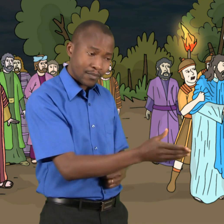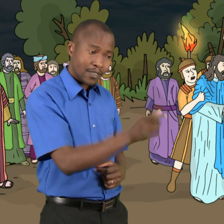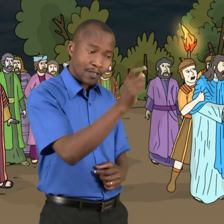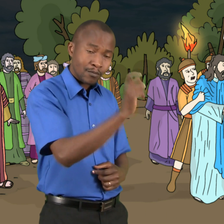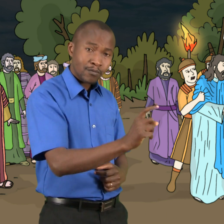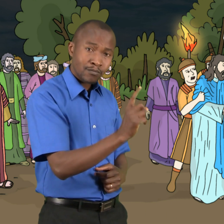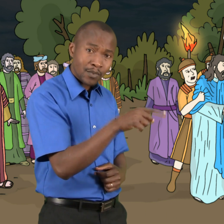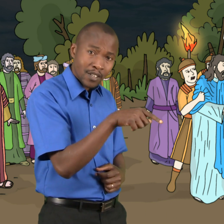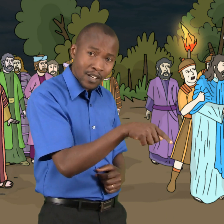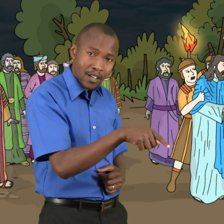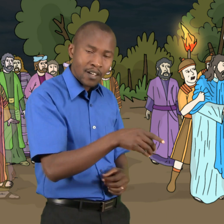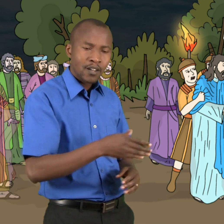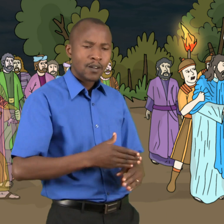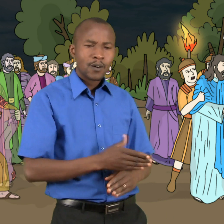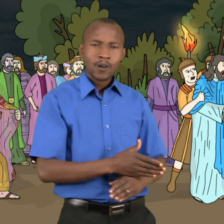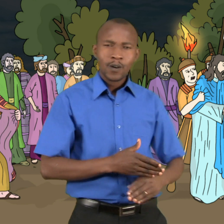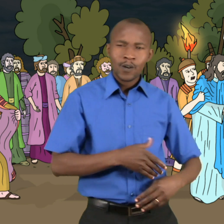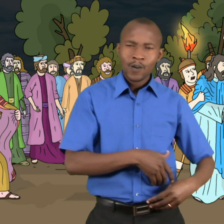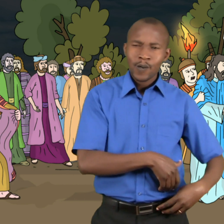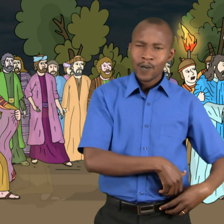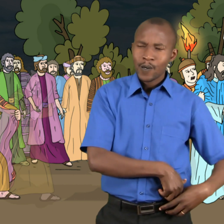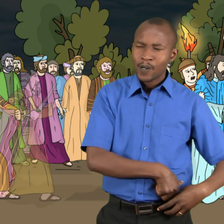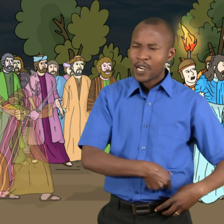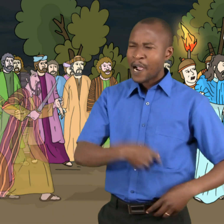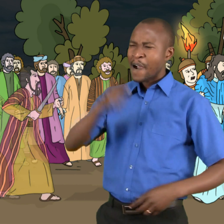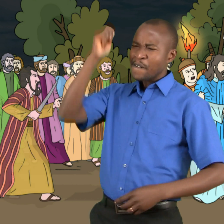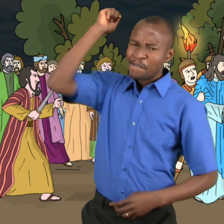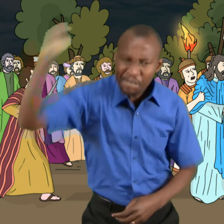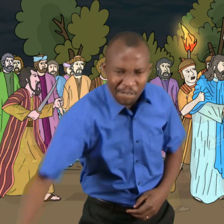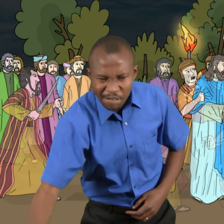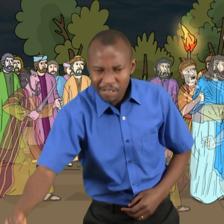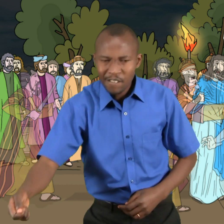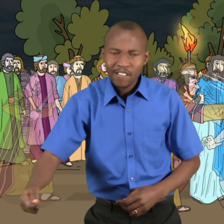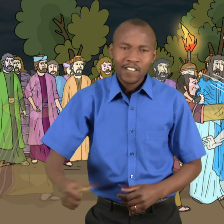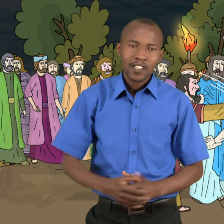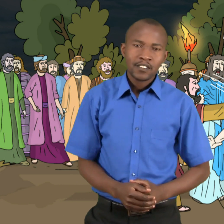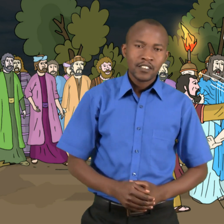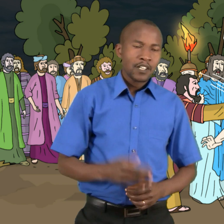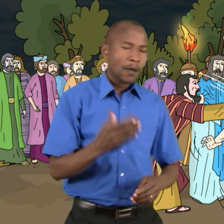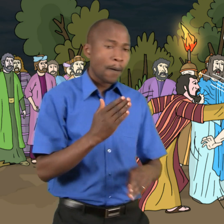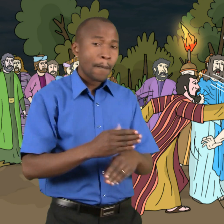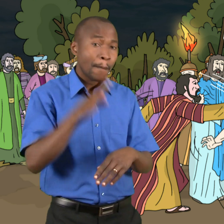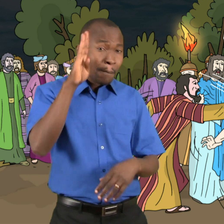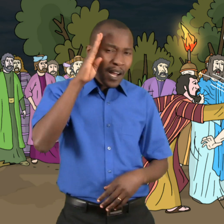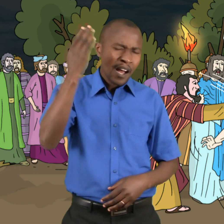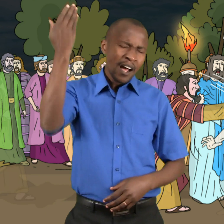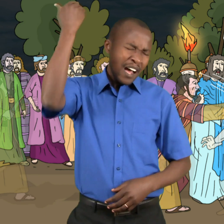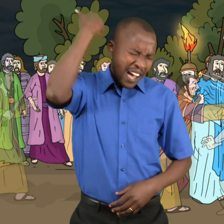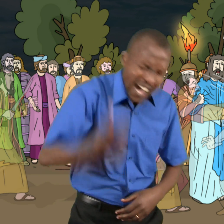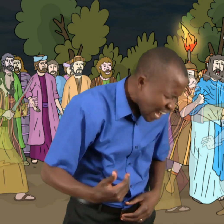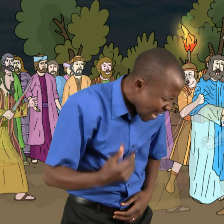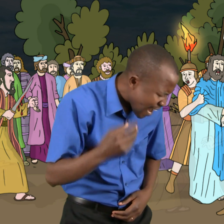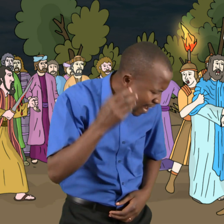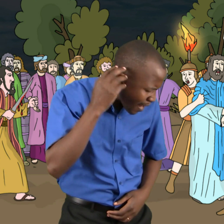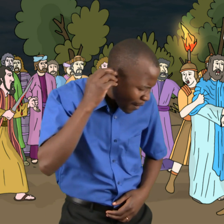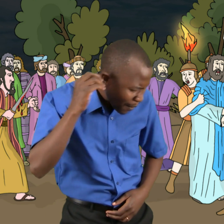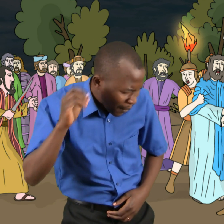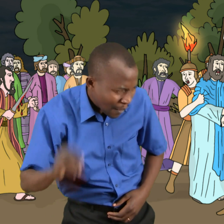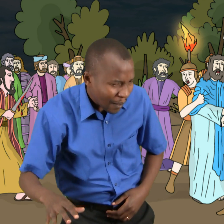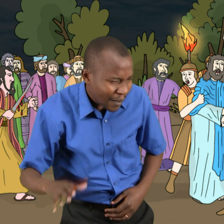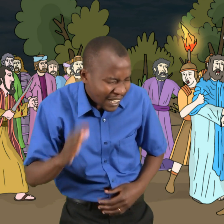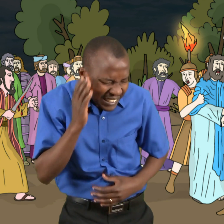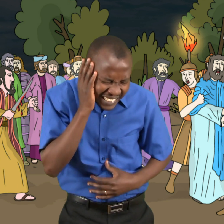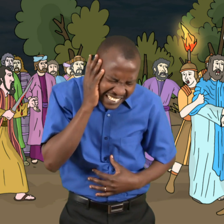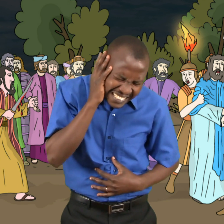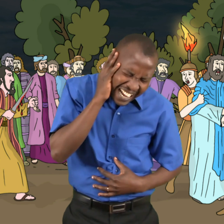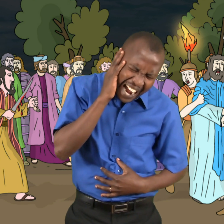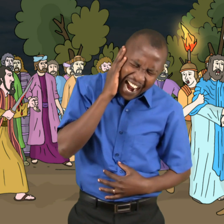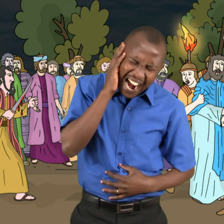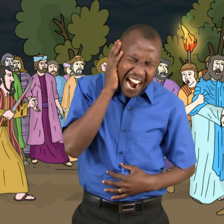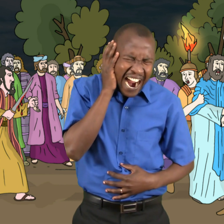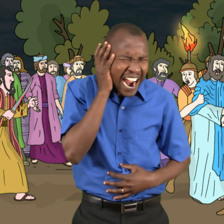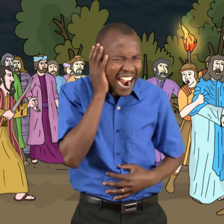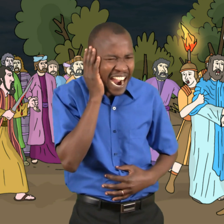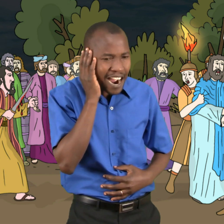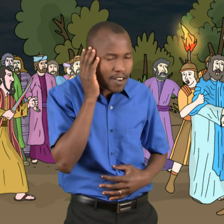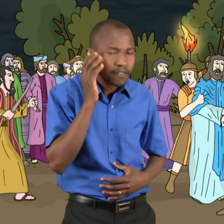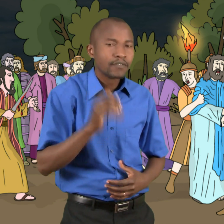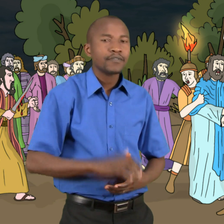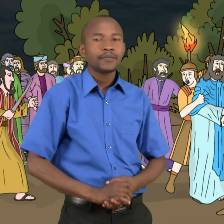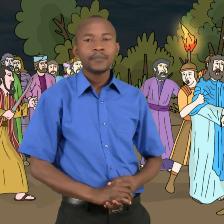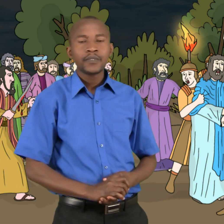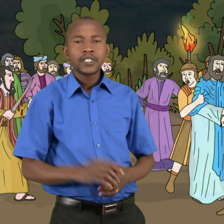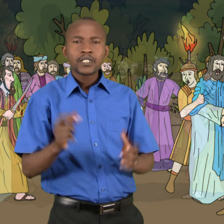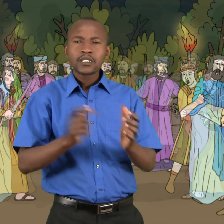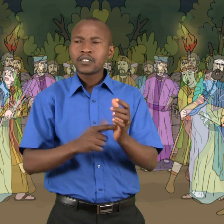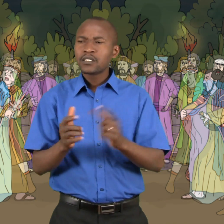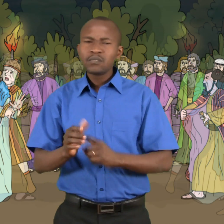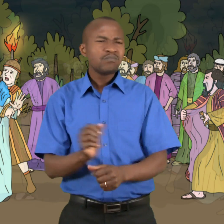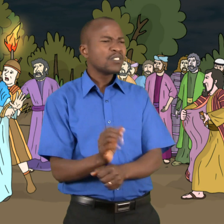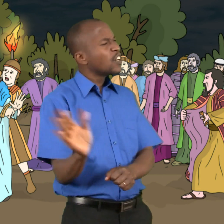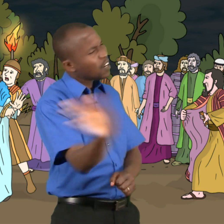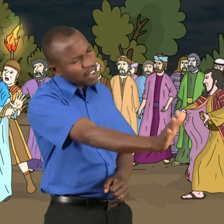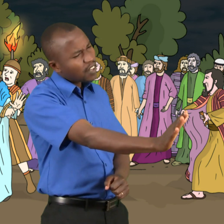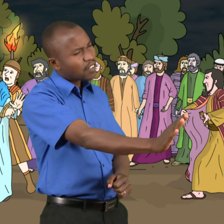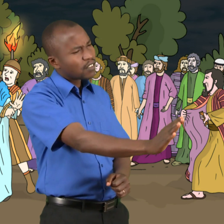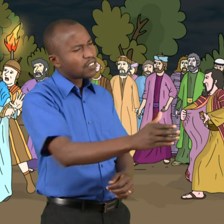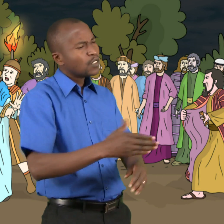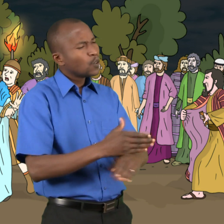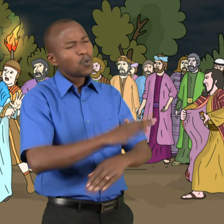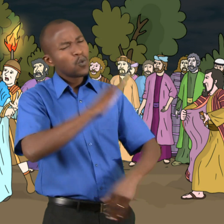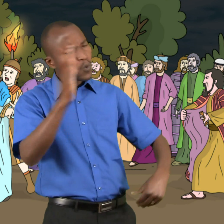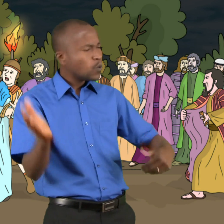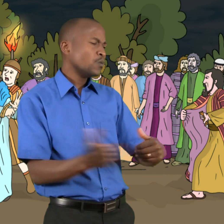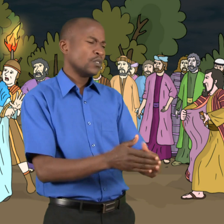At this, one of Jesus’ companions drew his sword and struck the servant of the high priest, cutting off his ear.